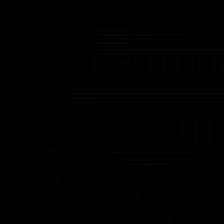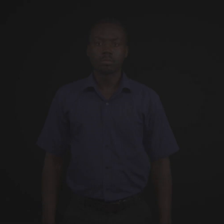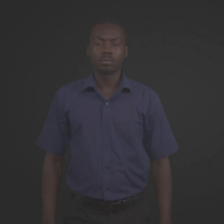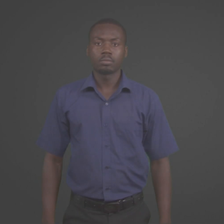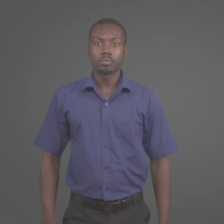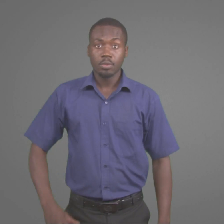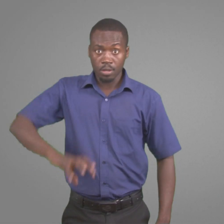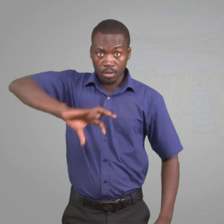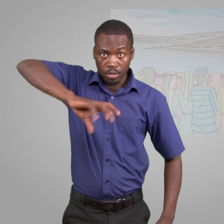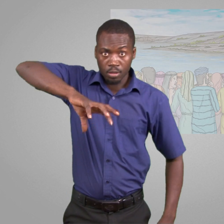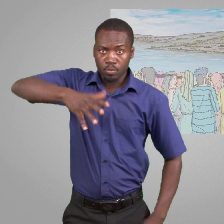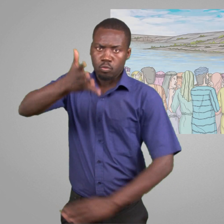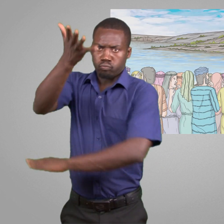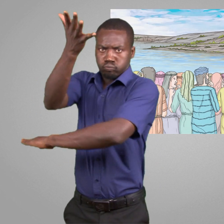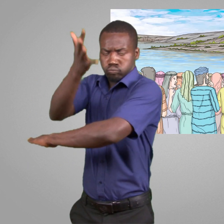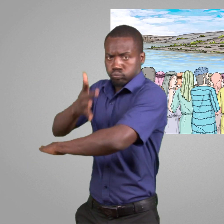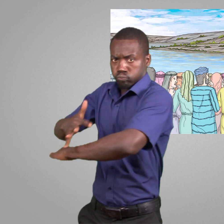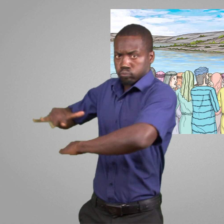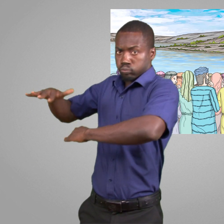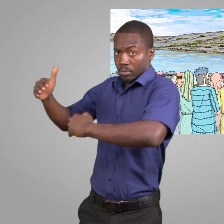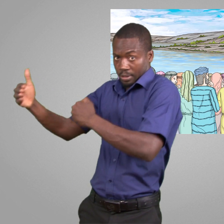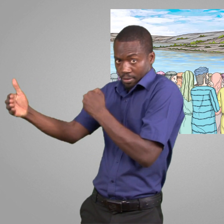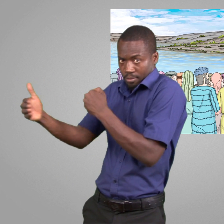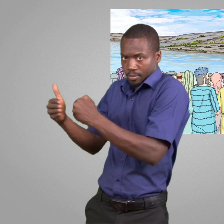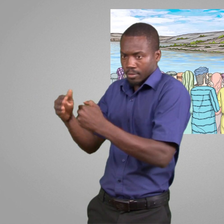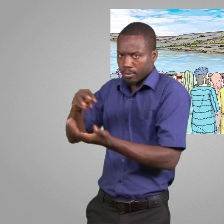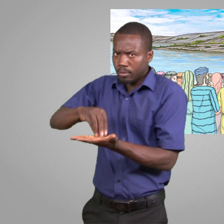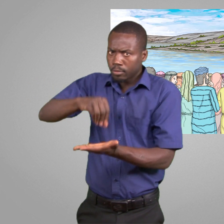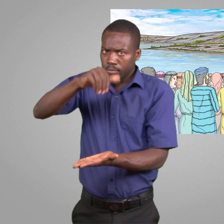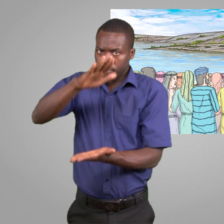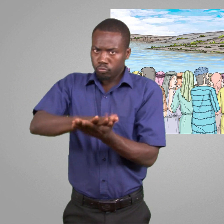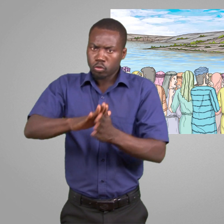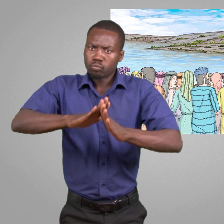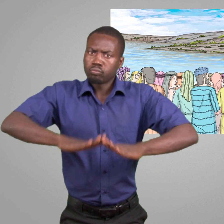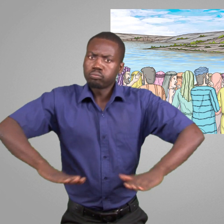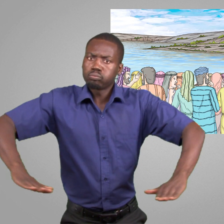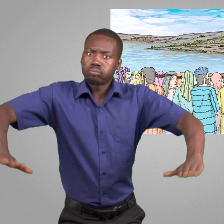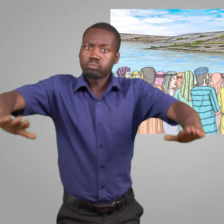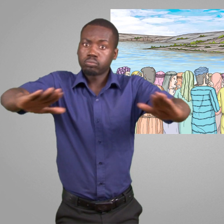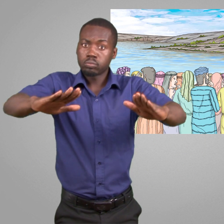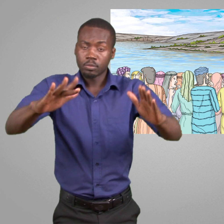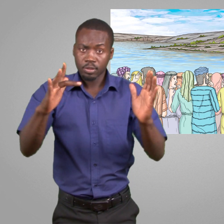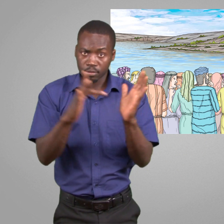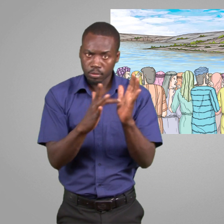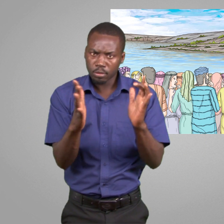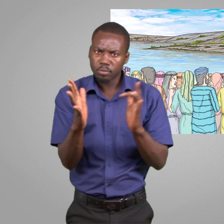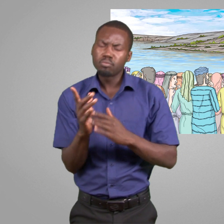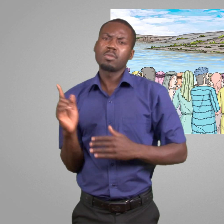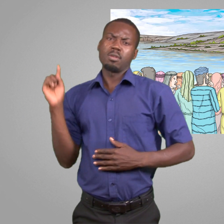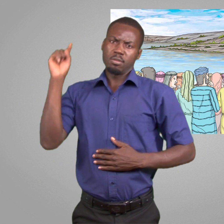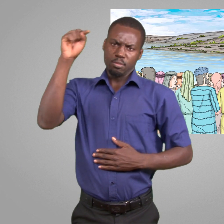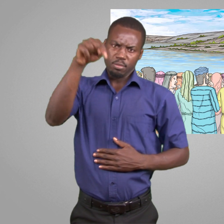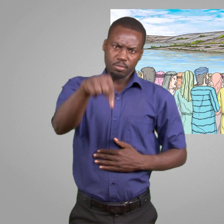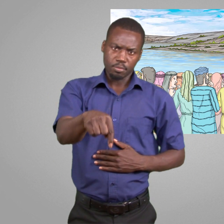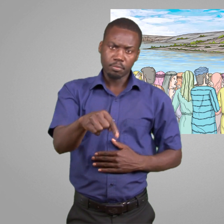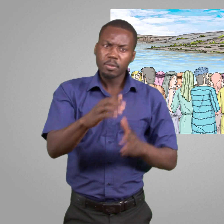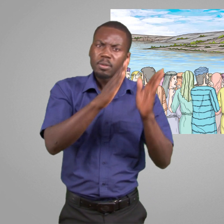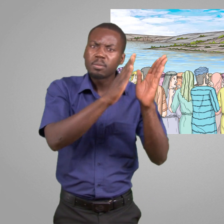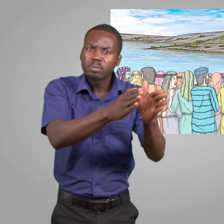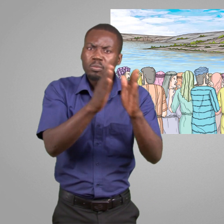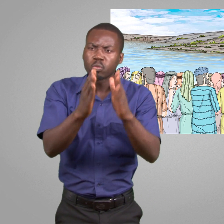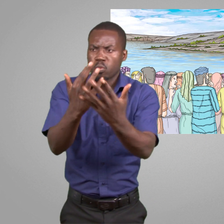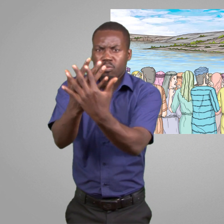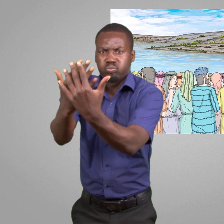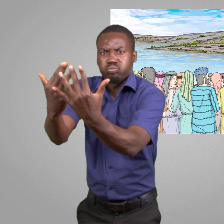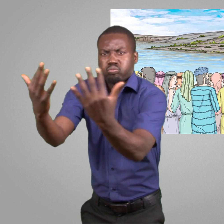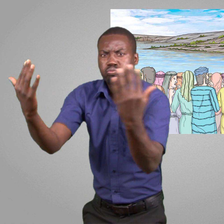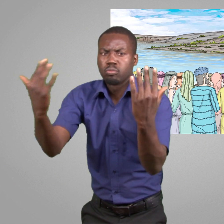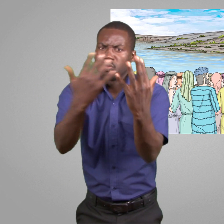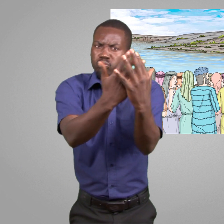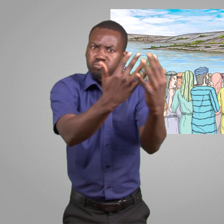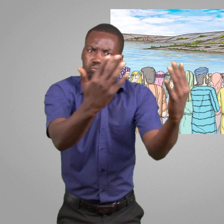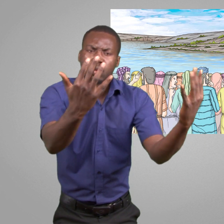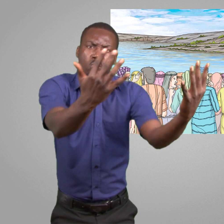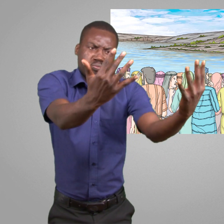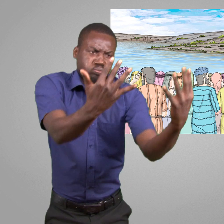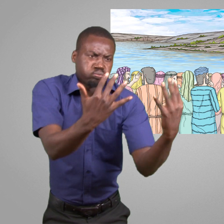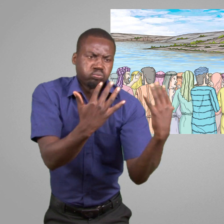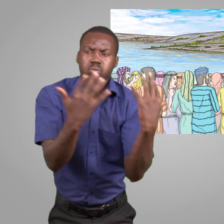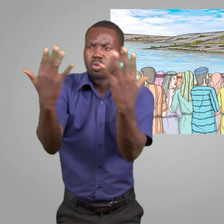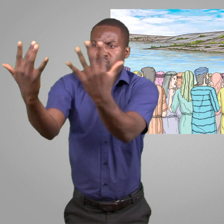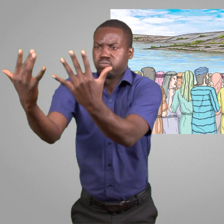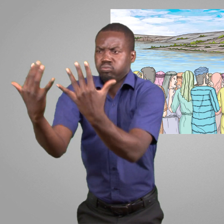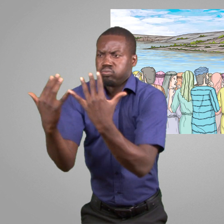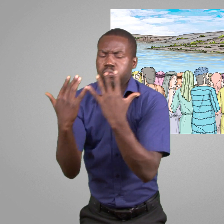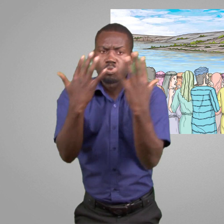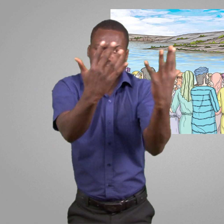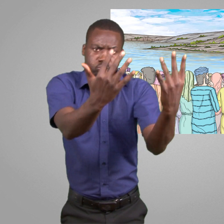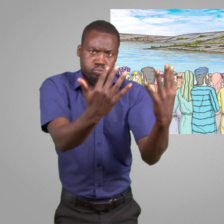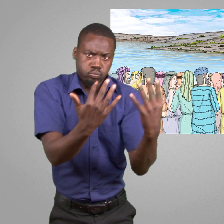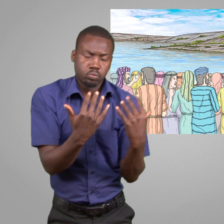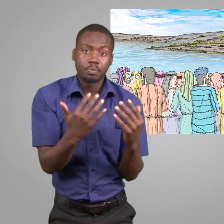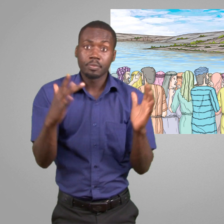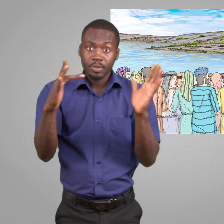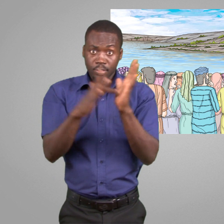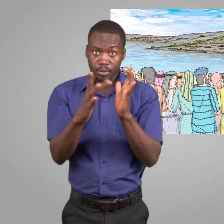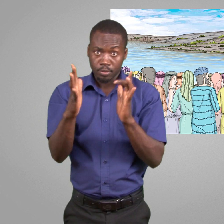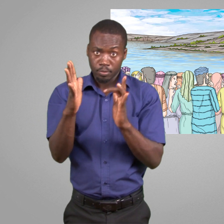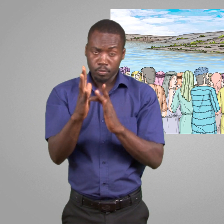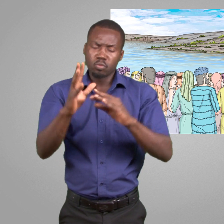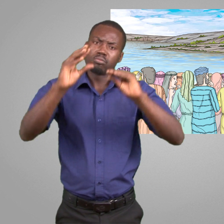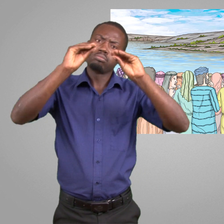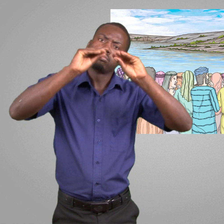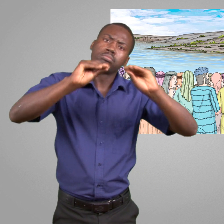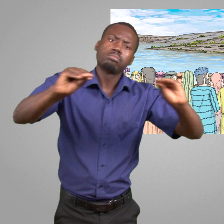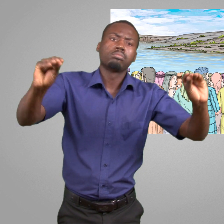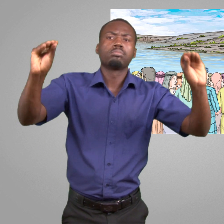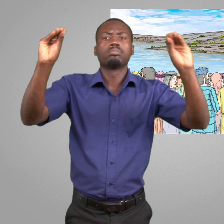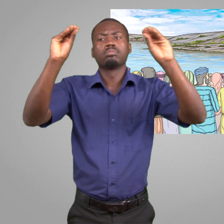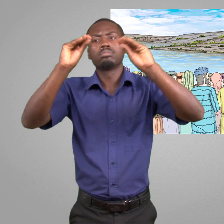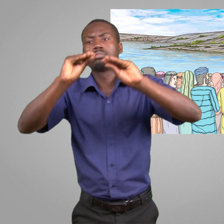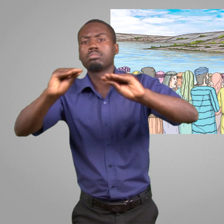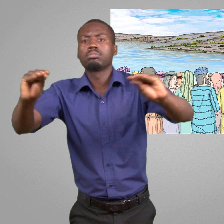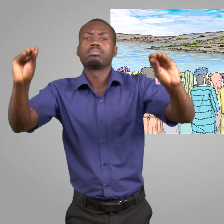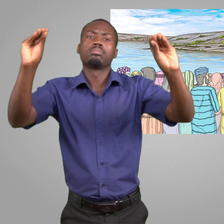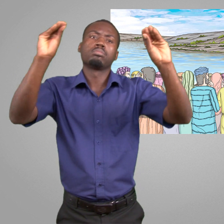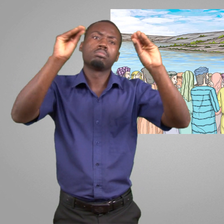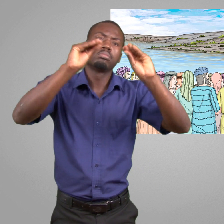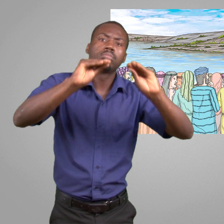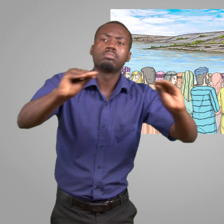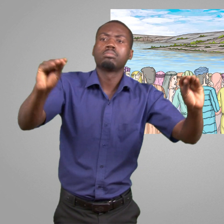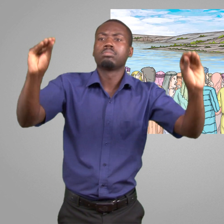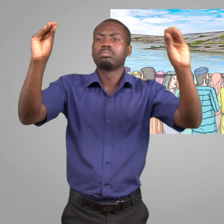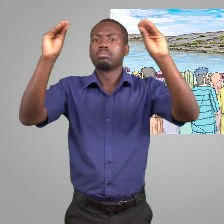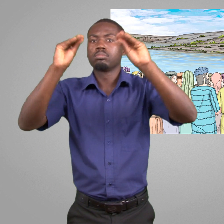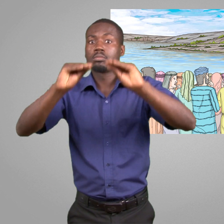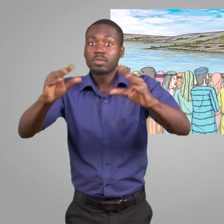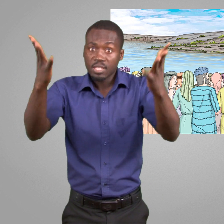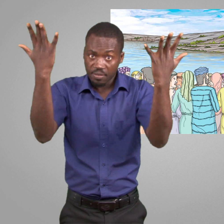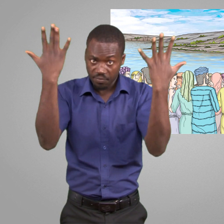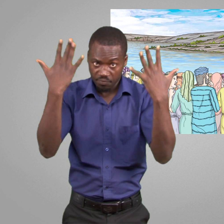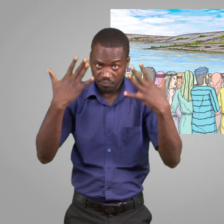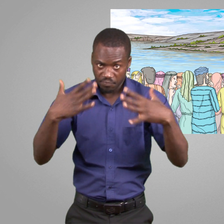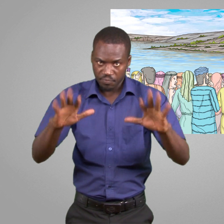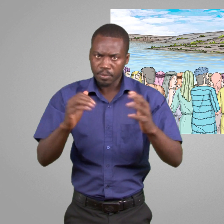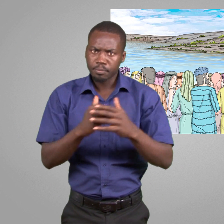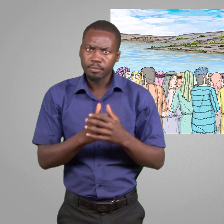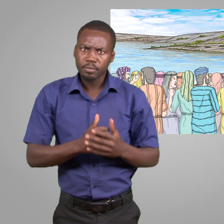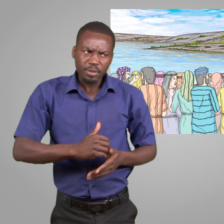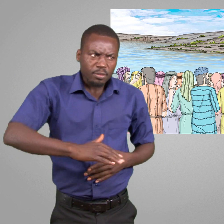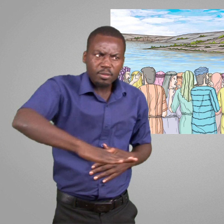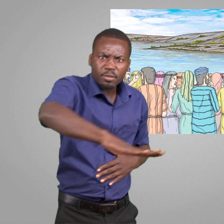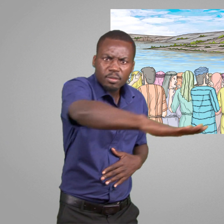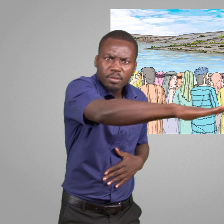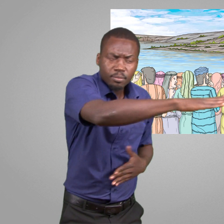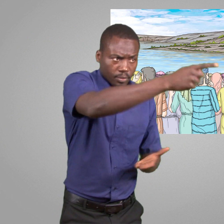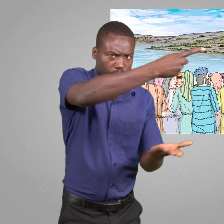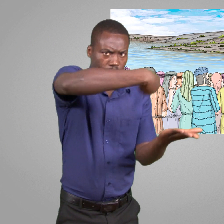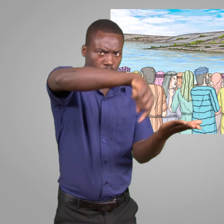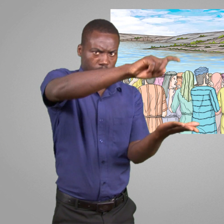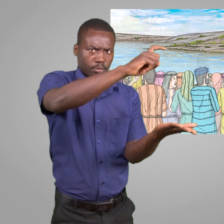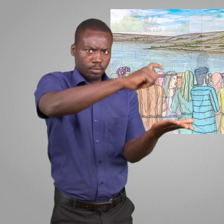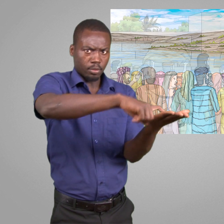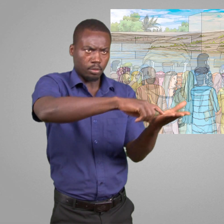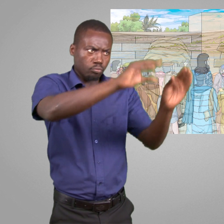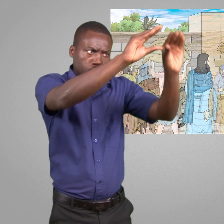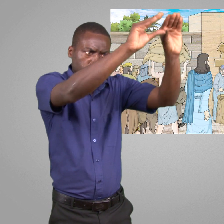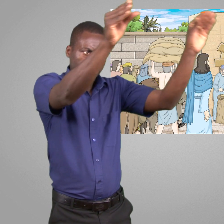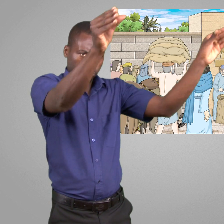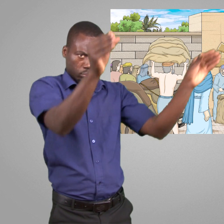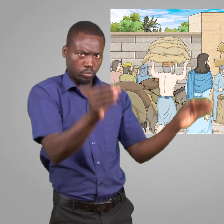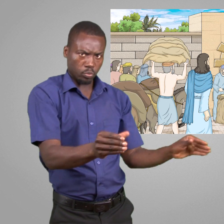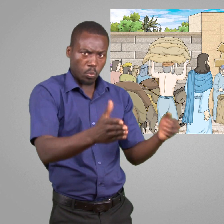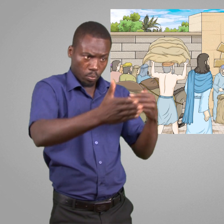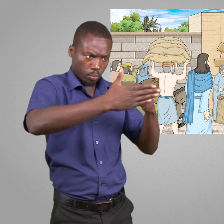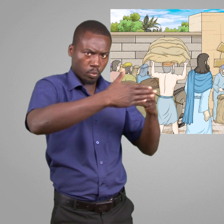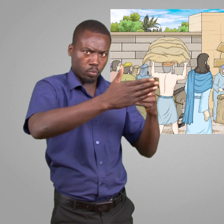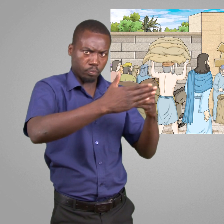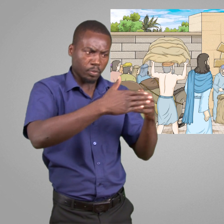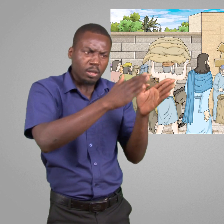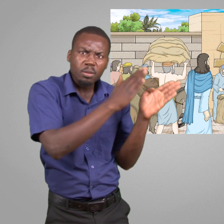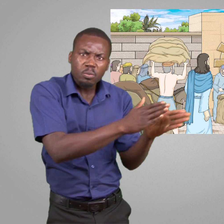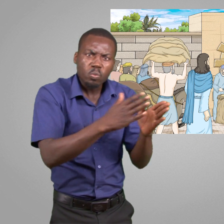Once again Jesus went out beside the sea. All the people came to Him, and He taught them there.